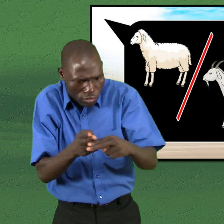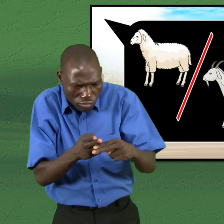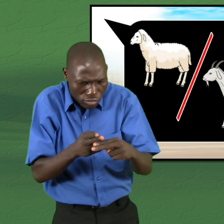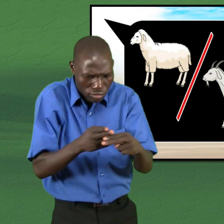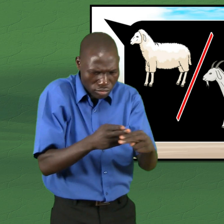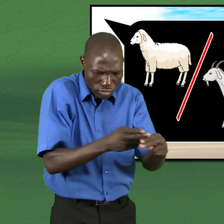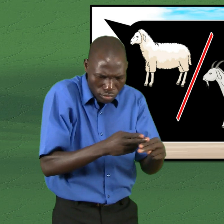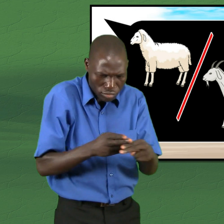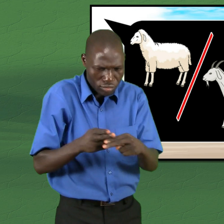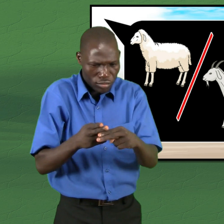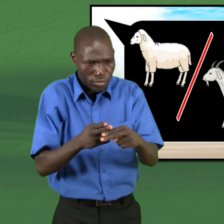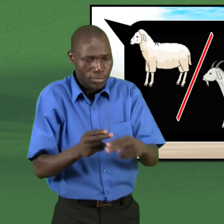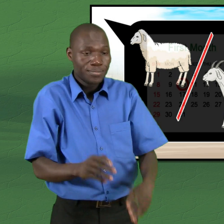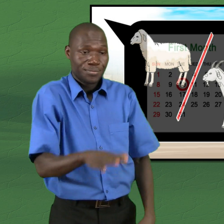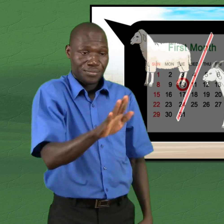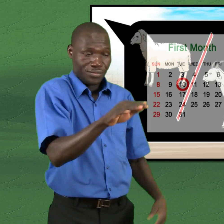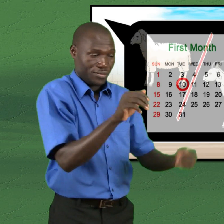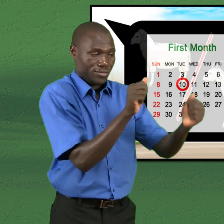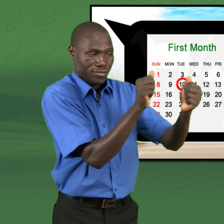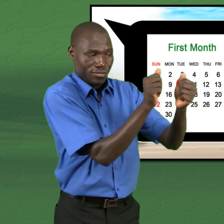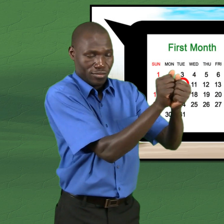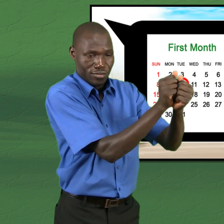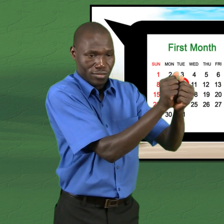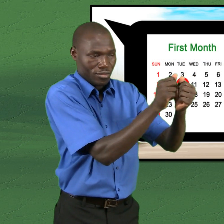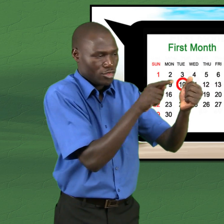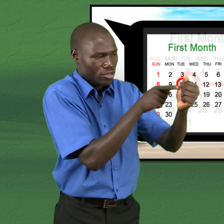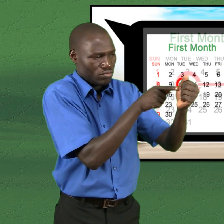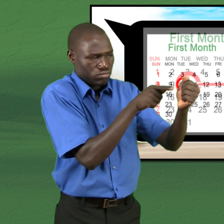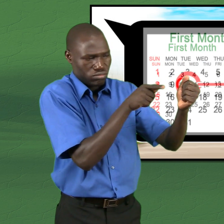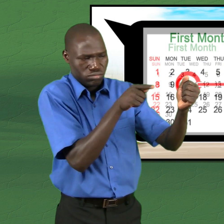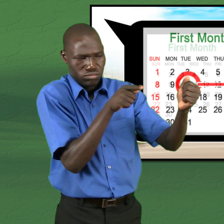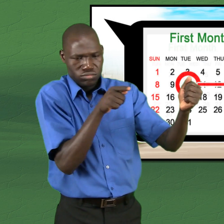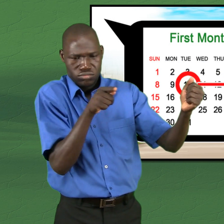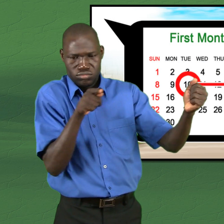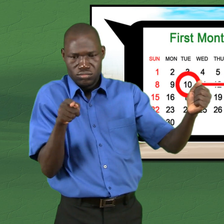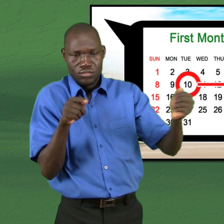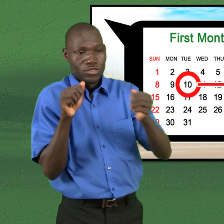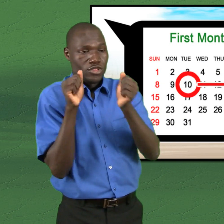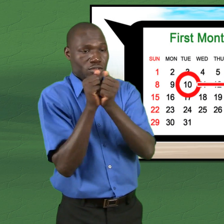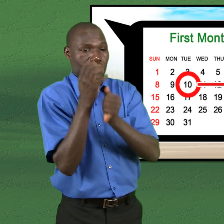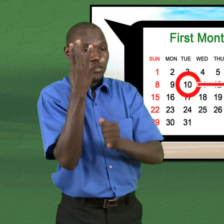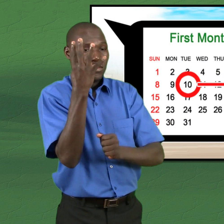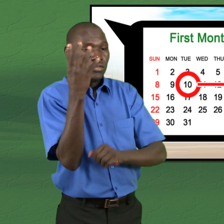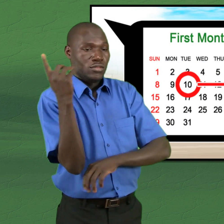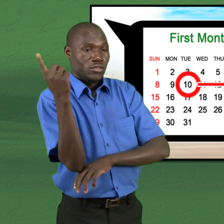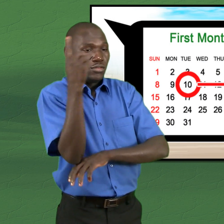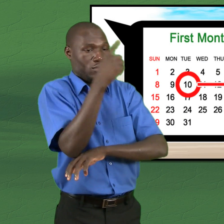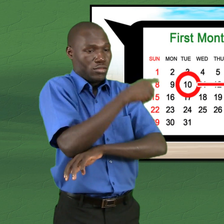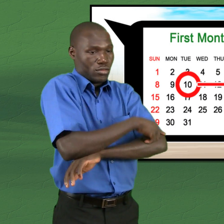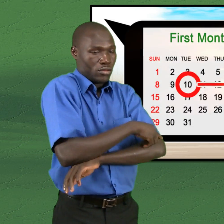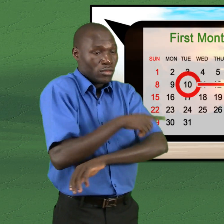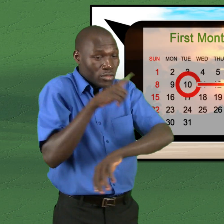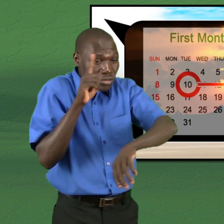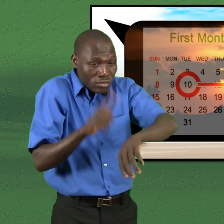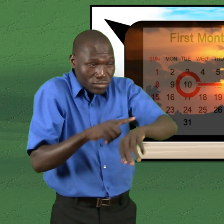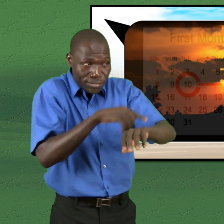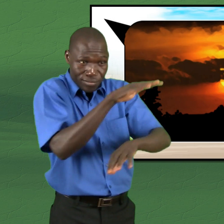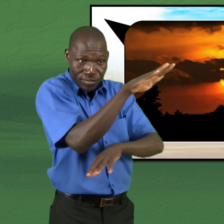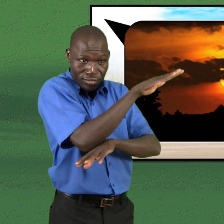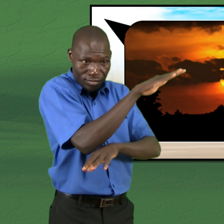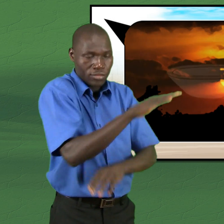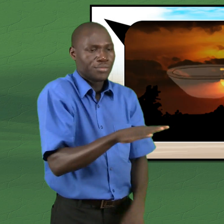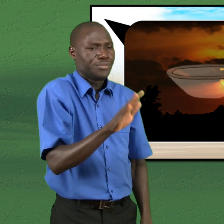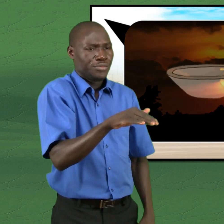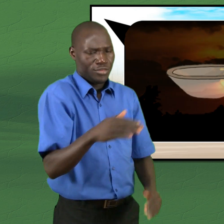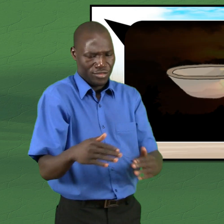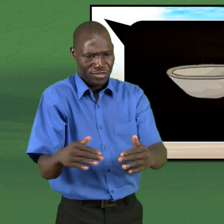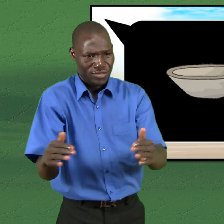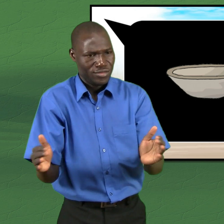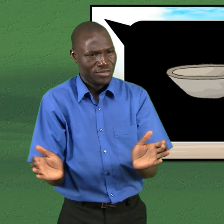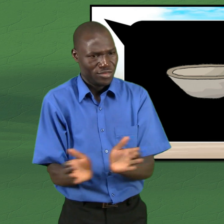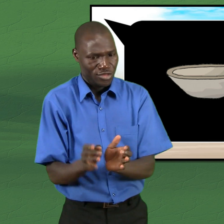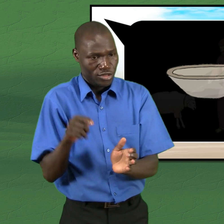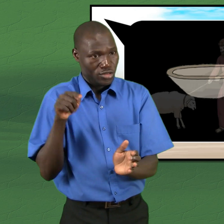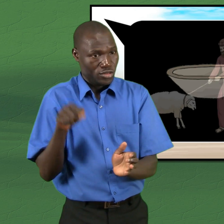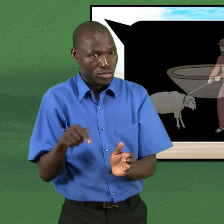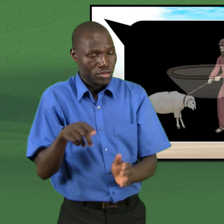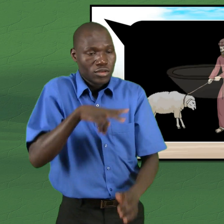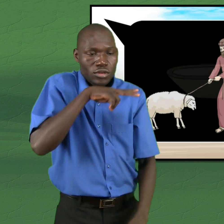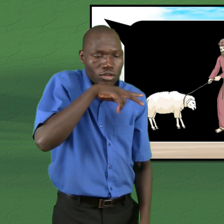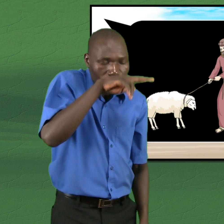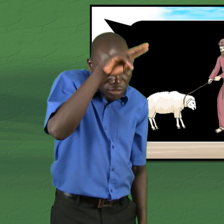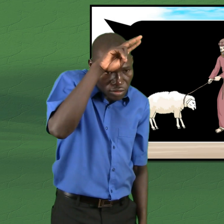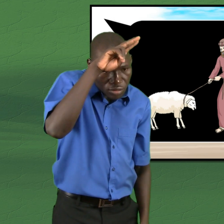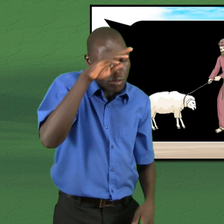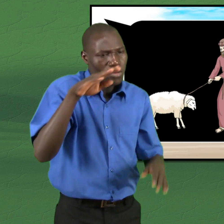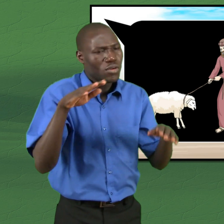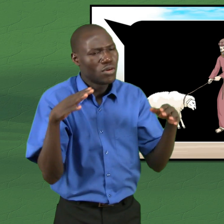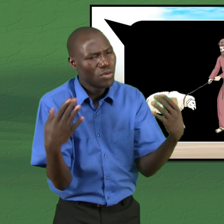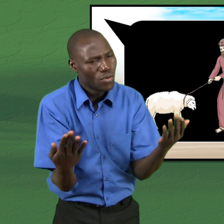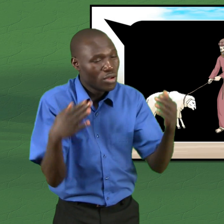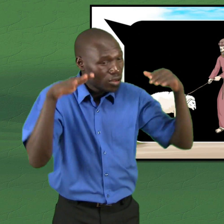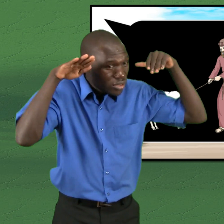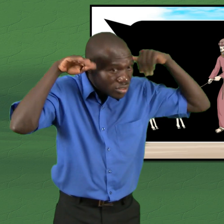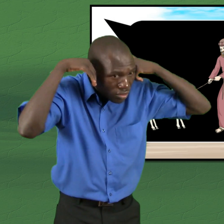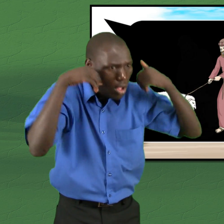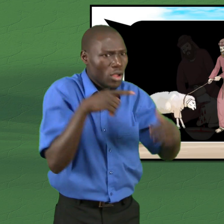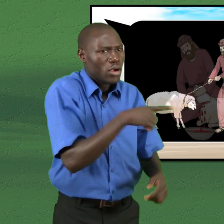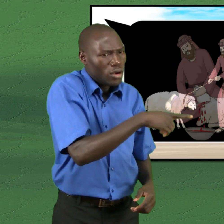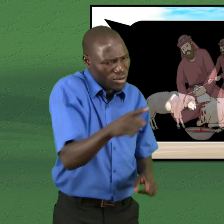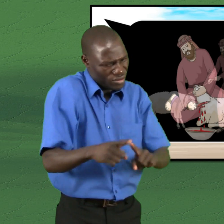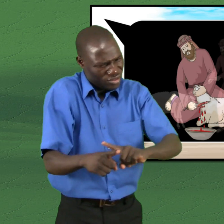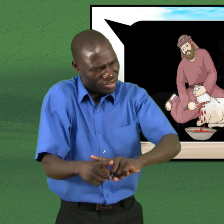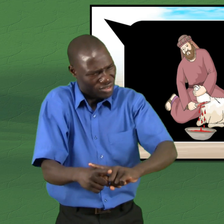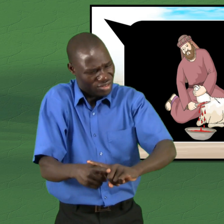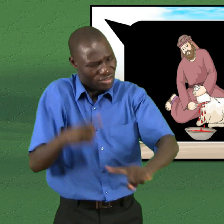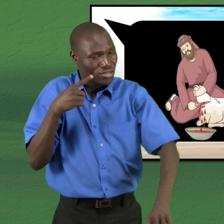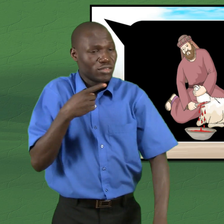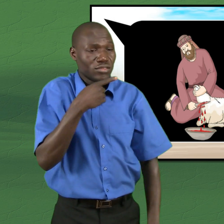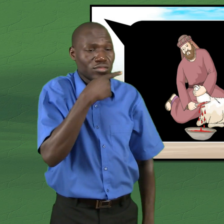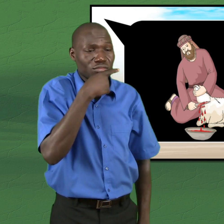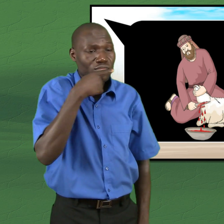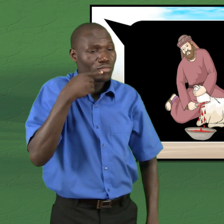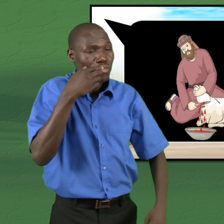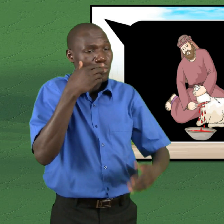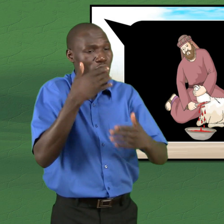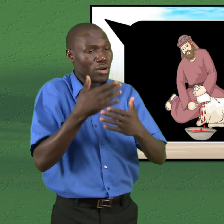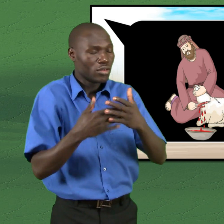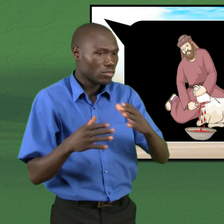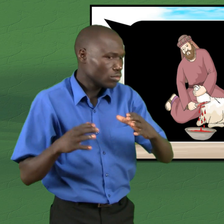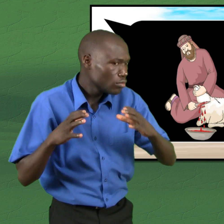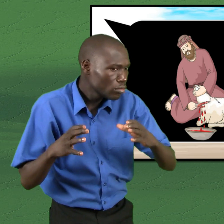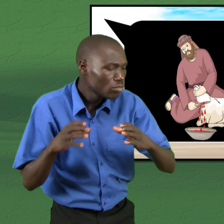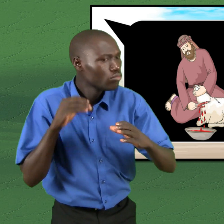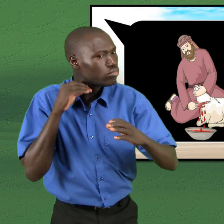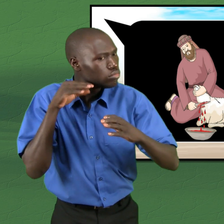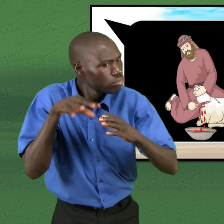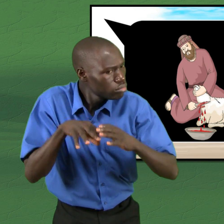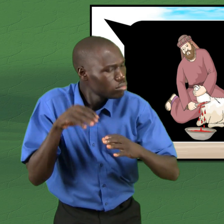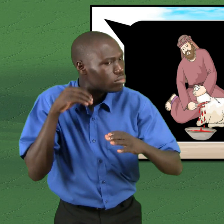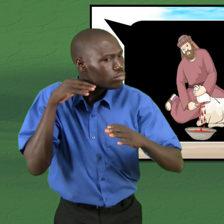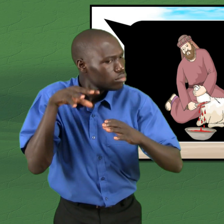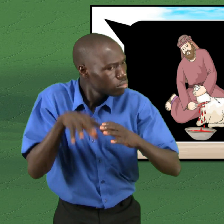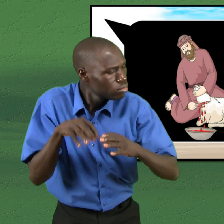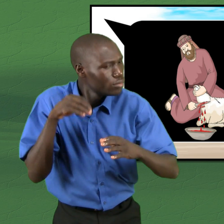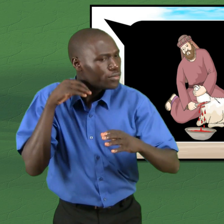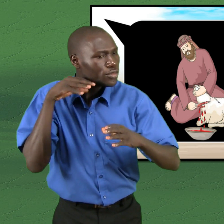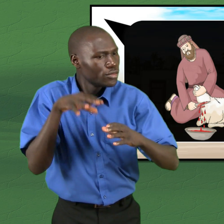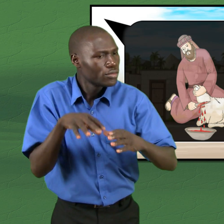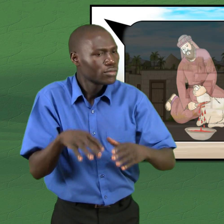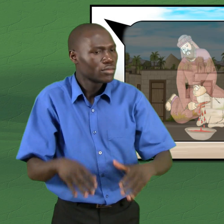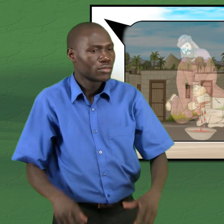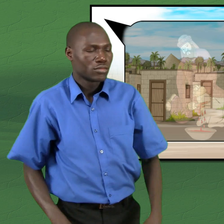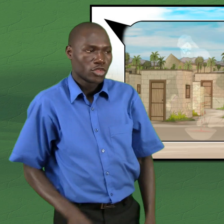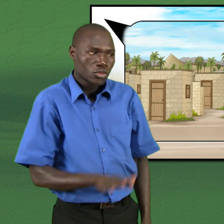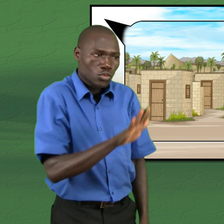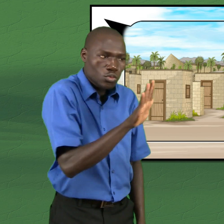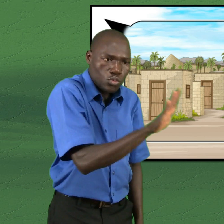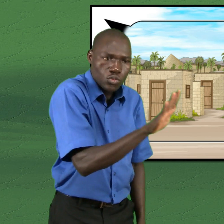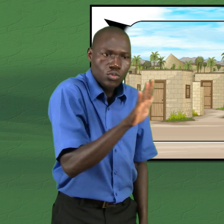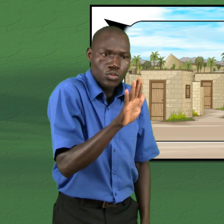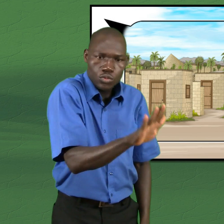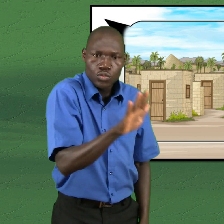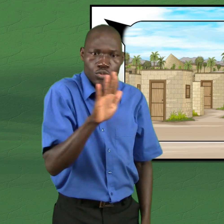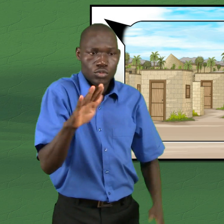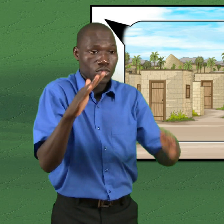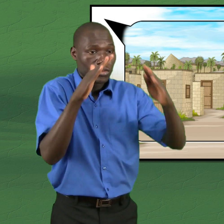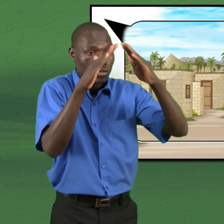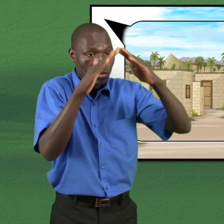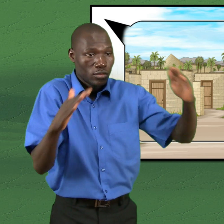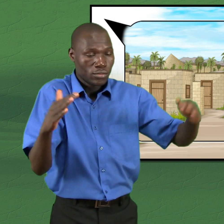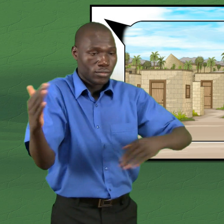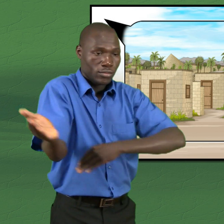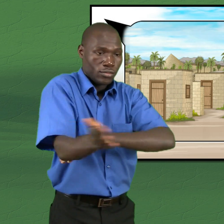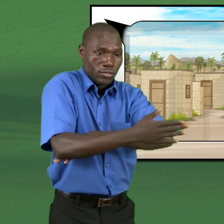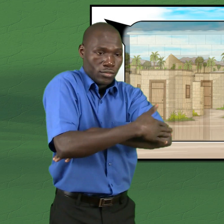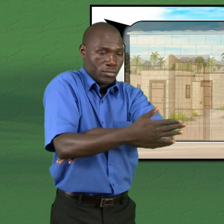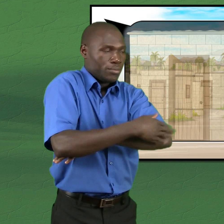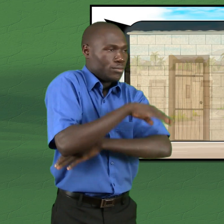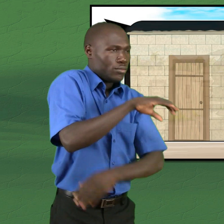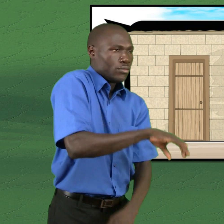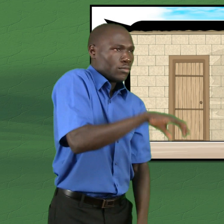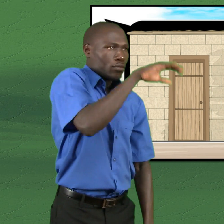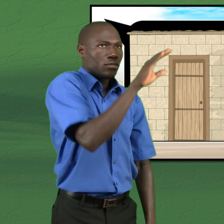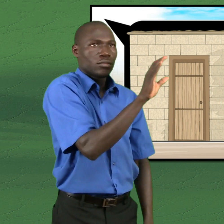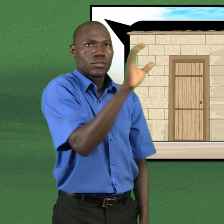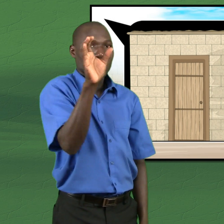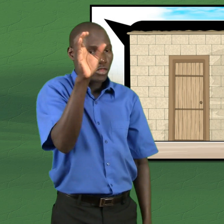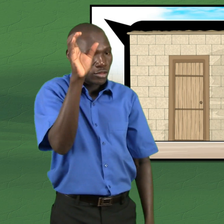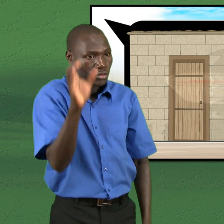You must keep it until the fourteenth day of the month, when the whole assembly of the congregation of Israel will slaughter the animals at twilight.